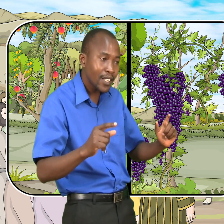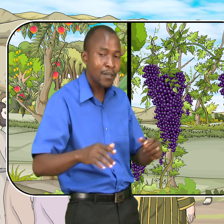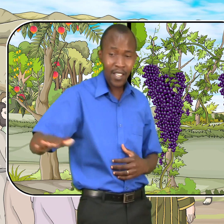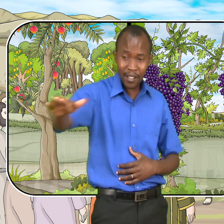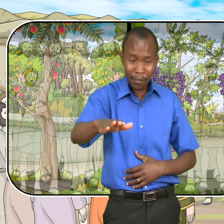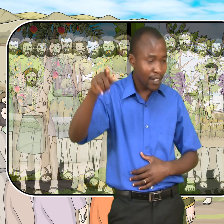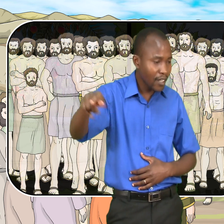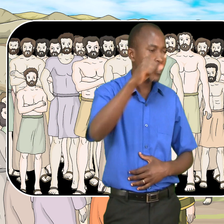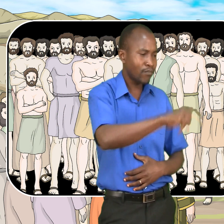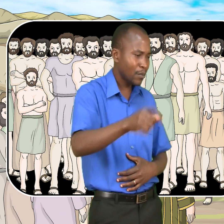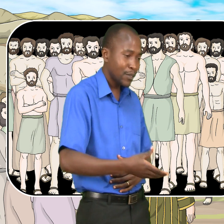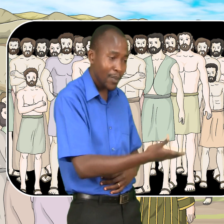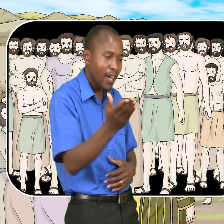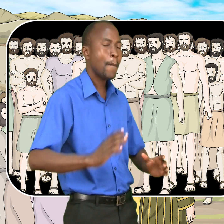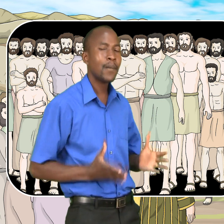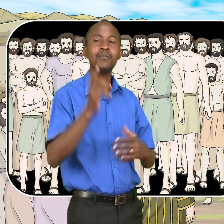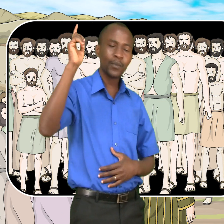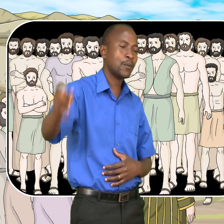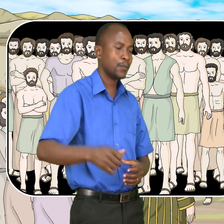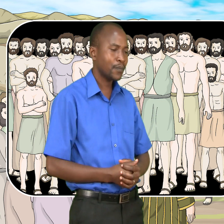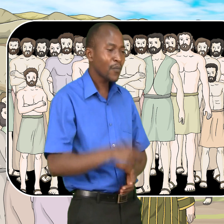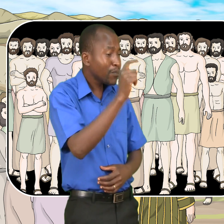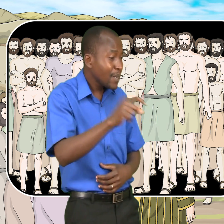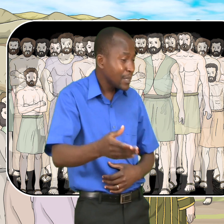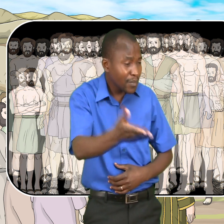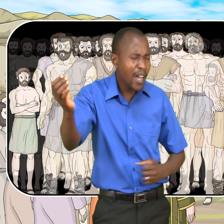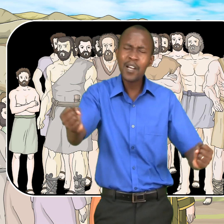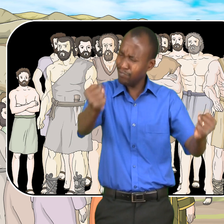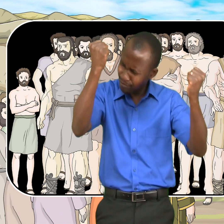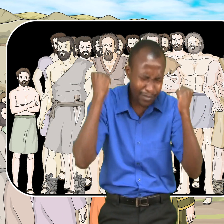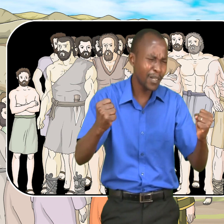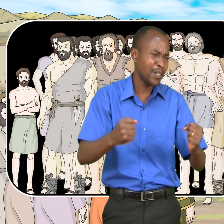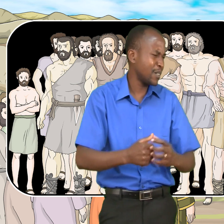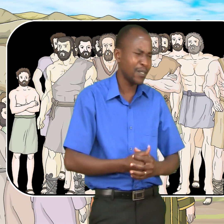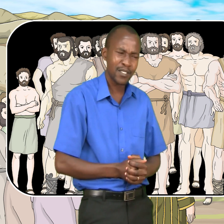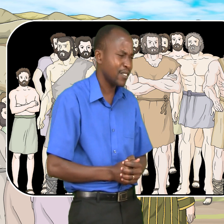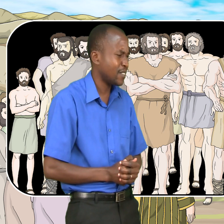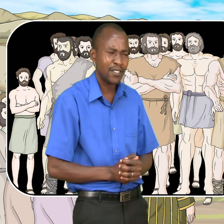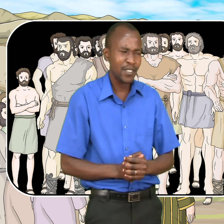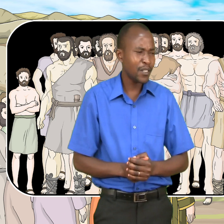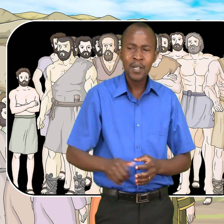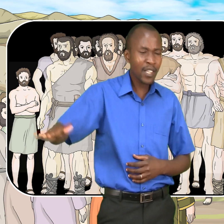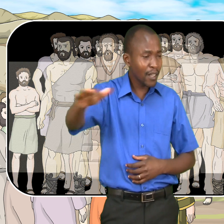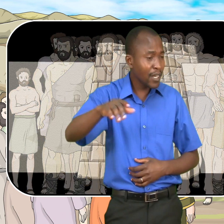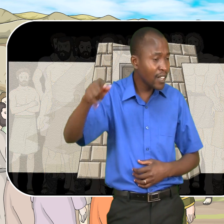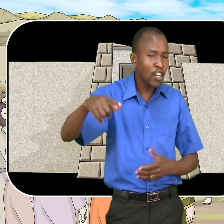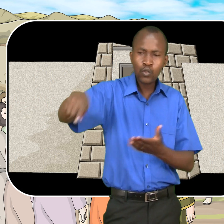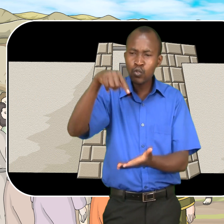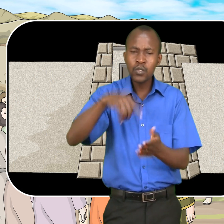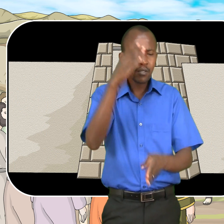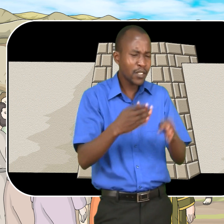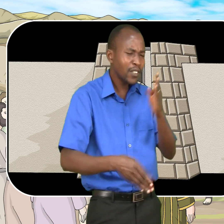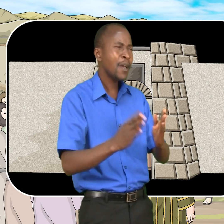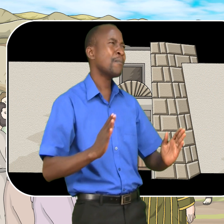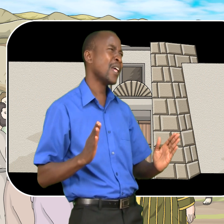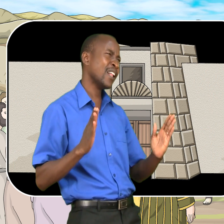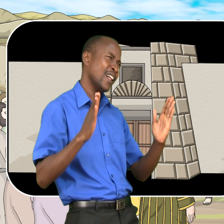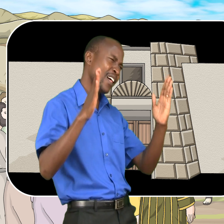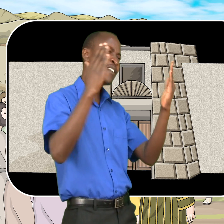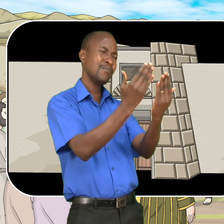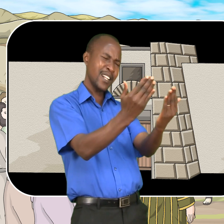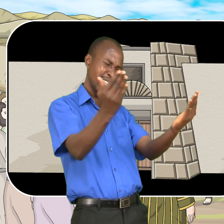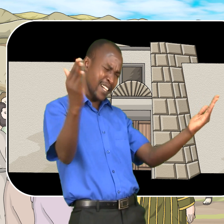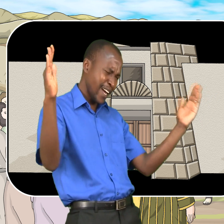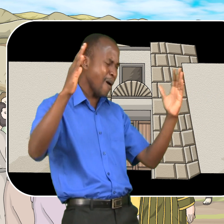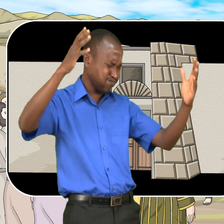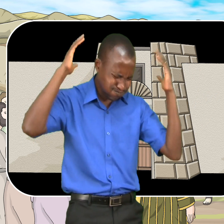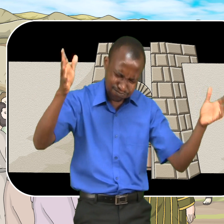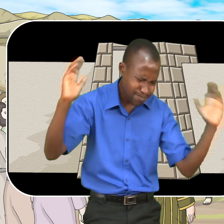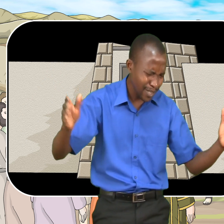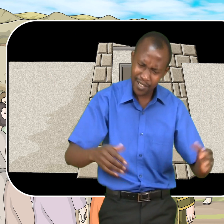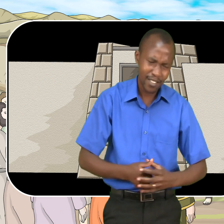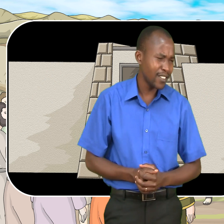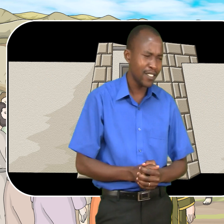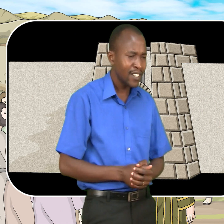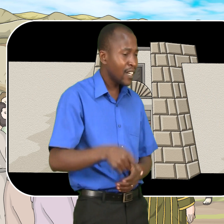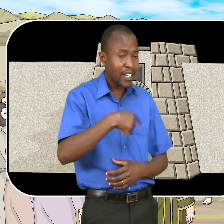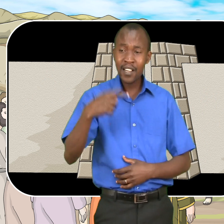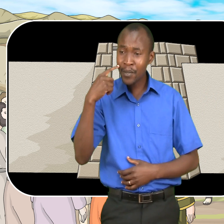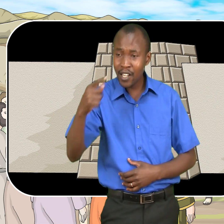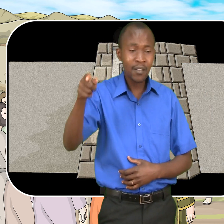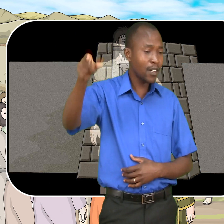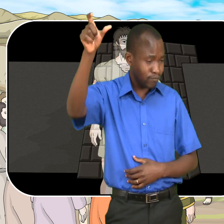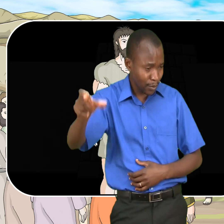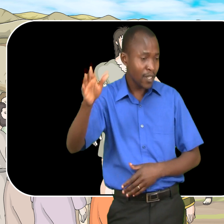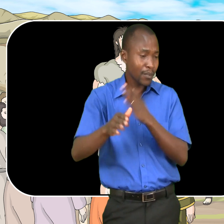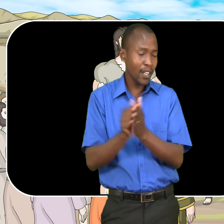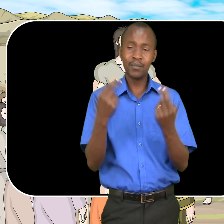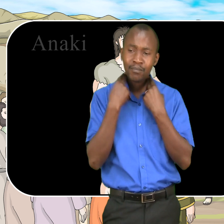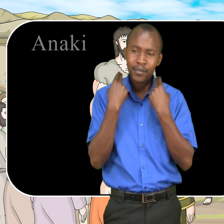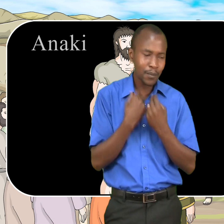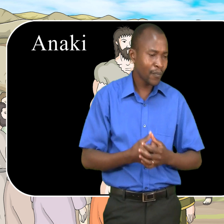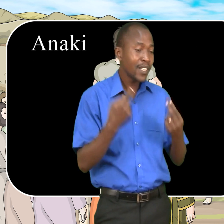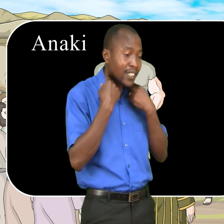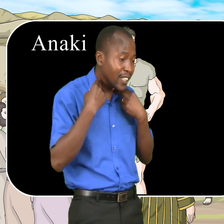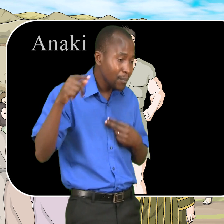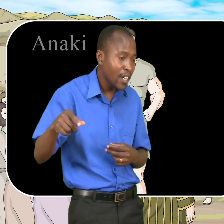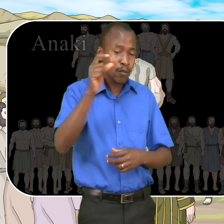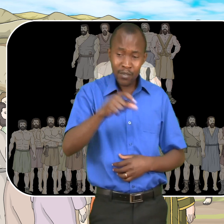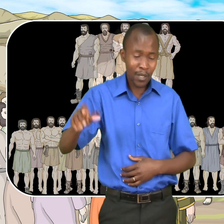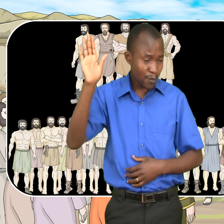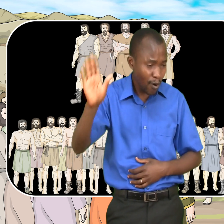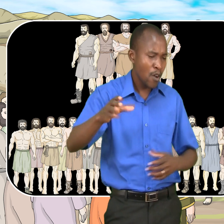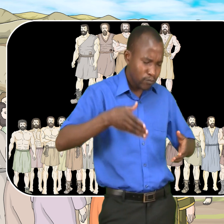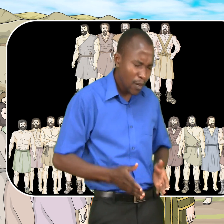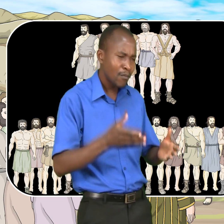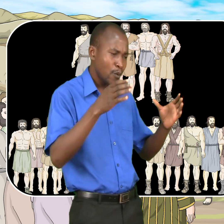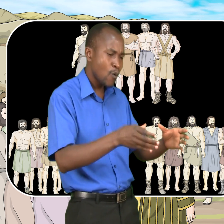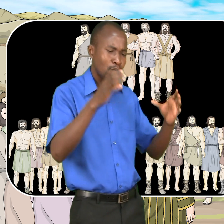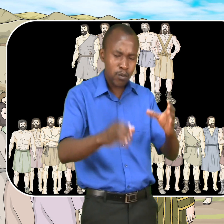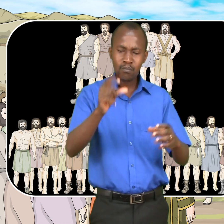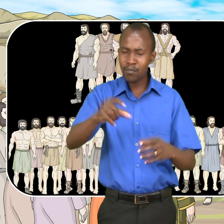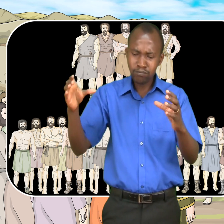Nevertheless, the people living in the land are strong, and the cities are large and fortified.